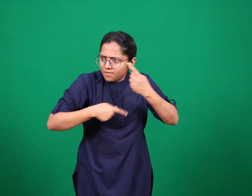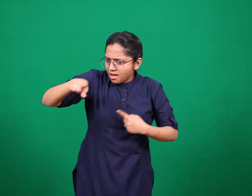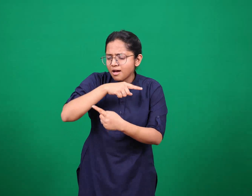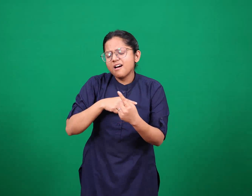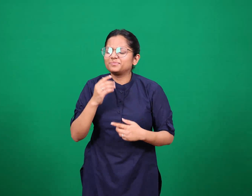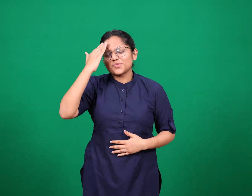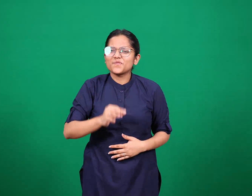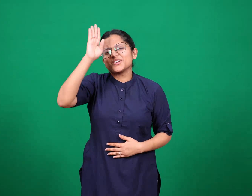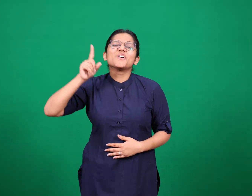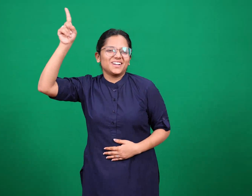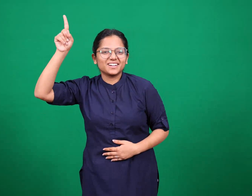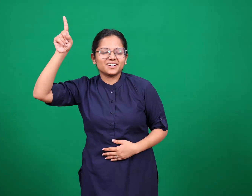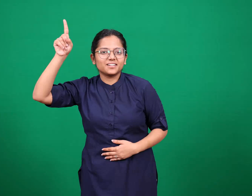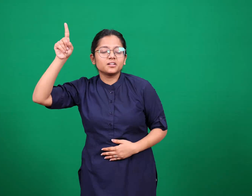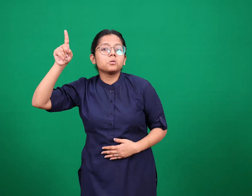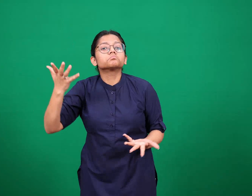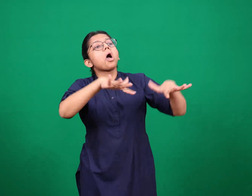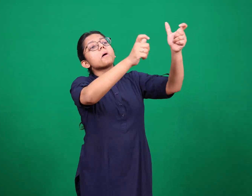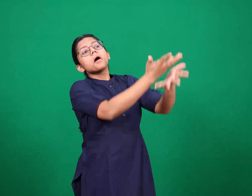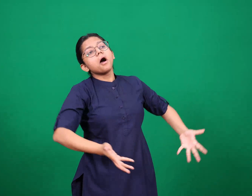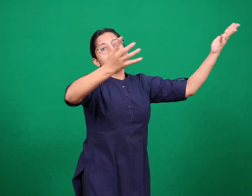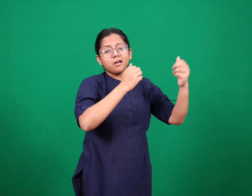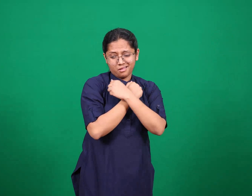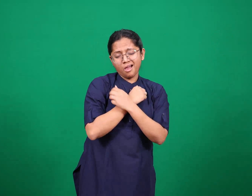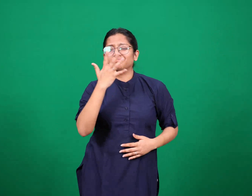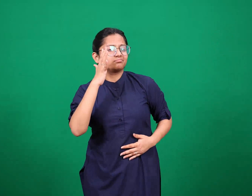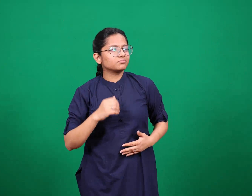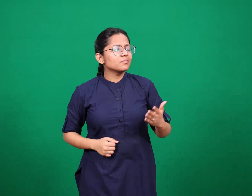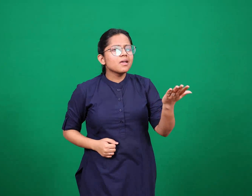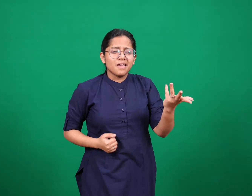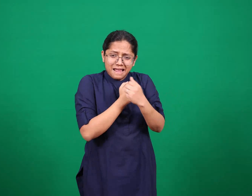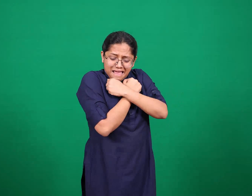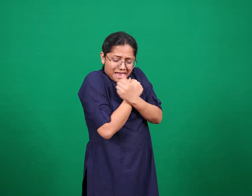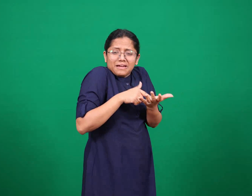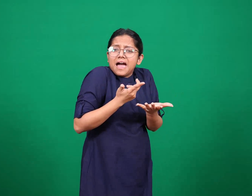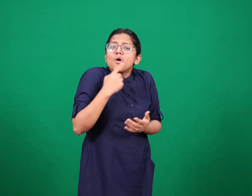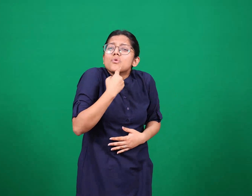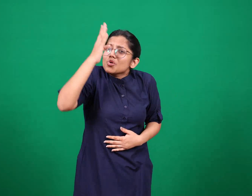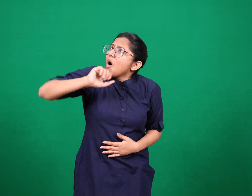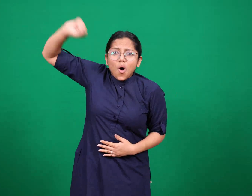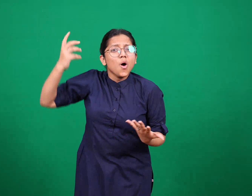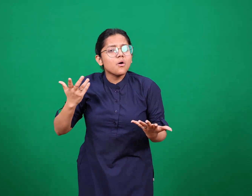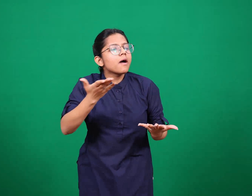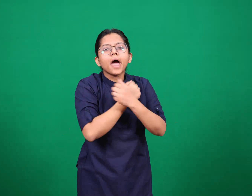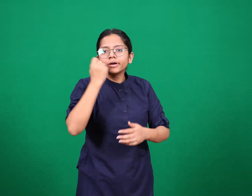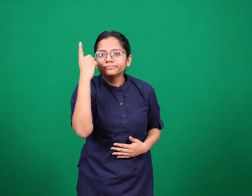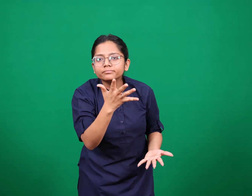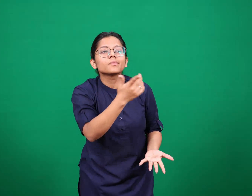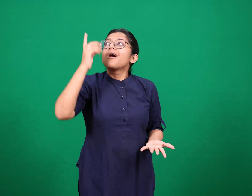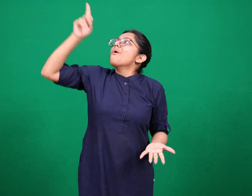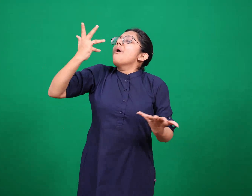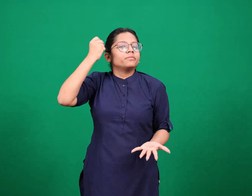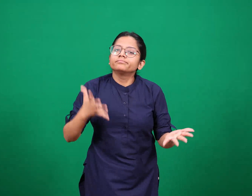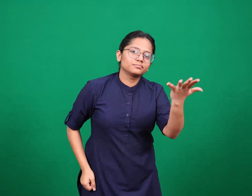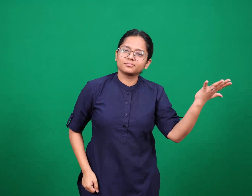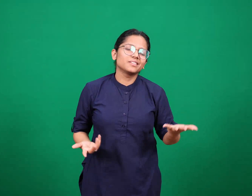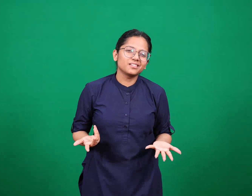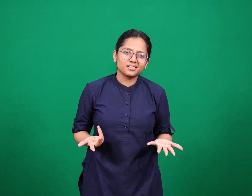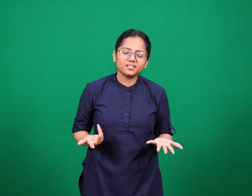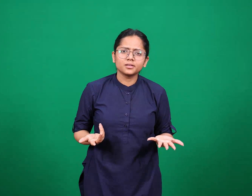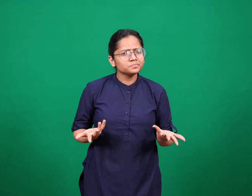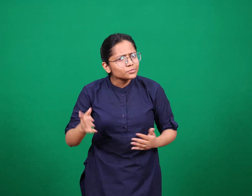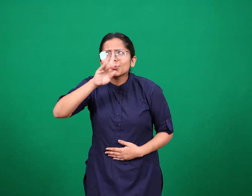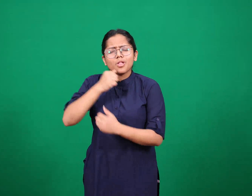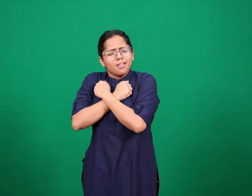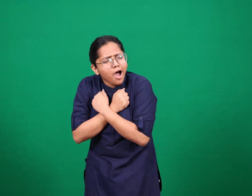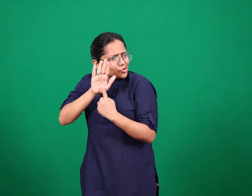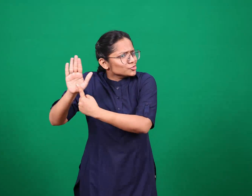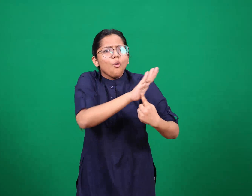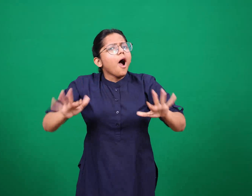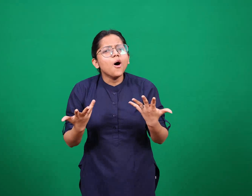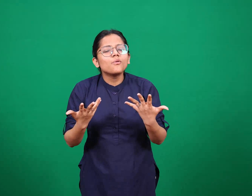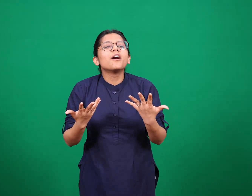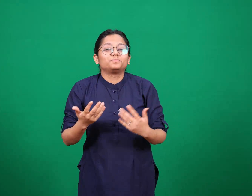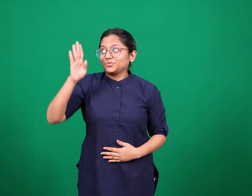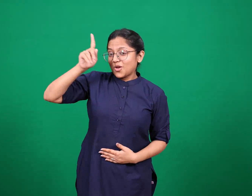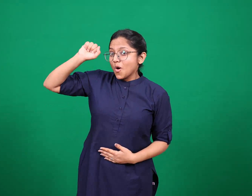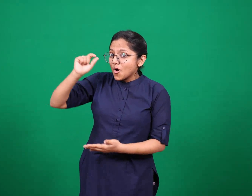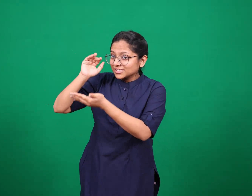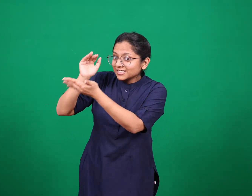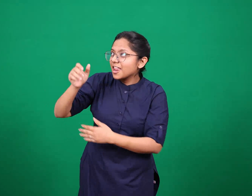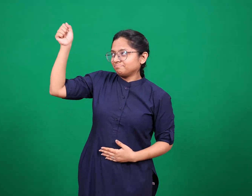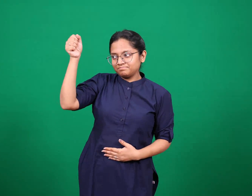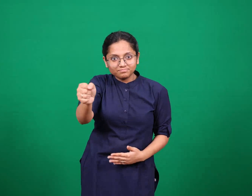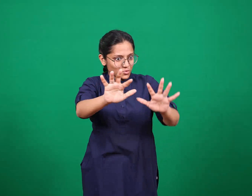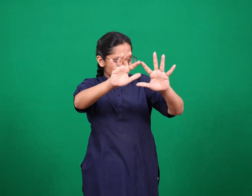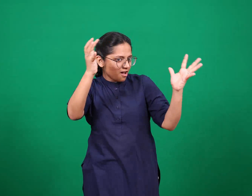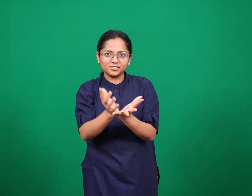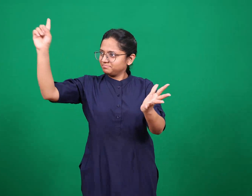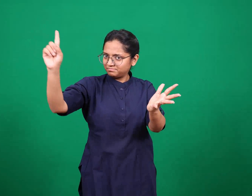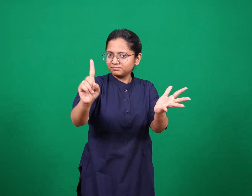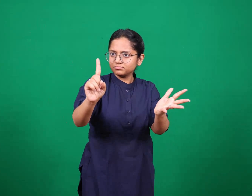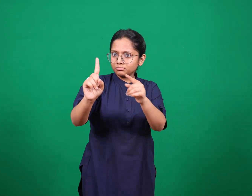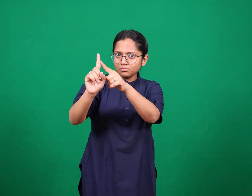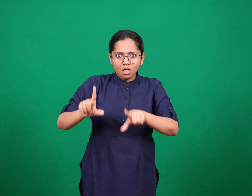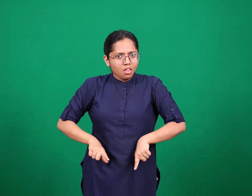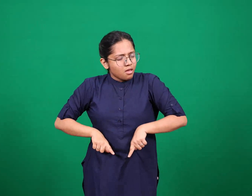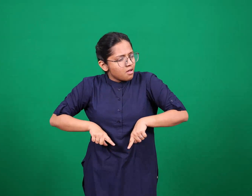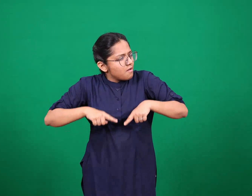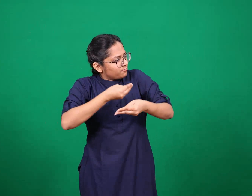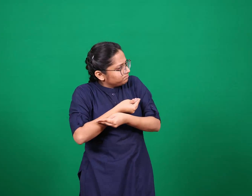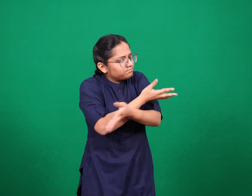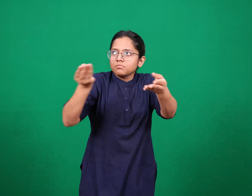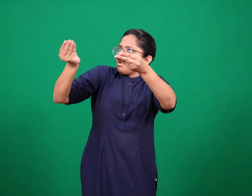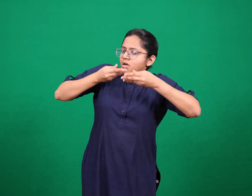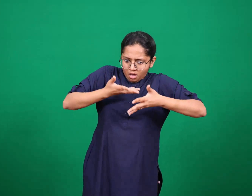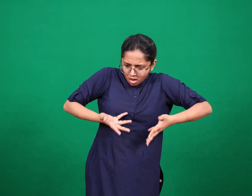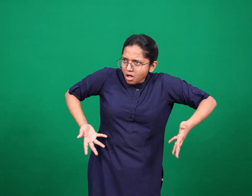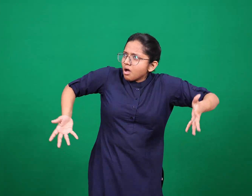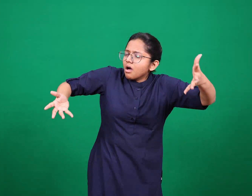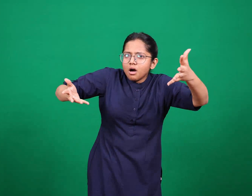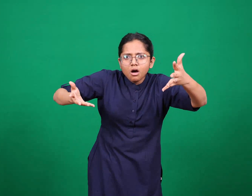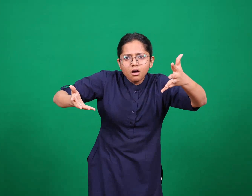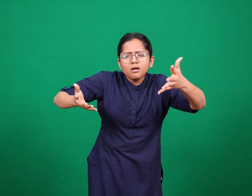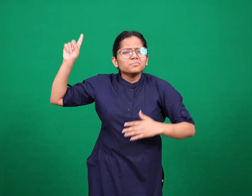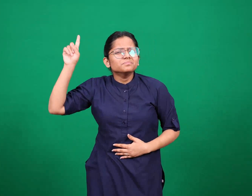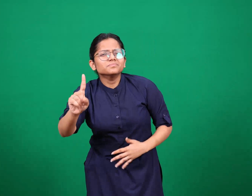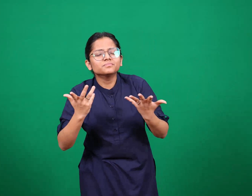This is how God's love was revealed among us: God sent His one and only Son into the world, so that we might live through Him.